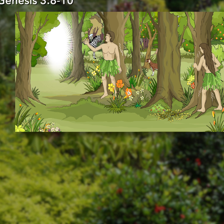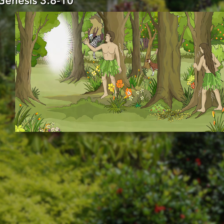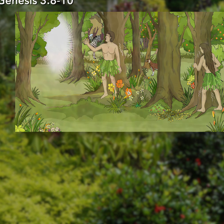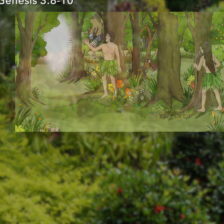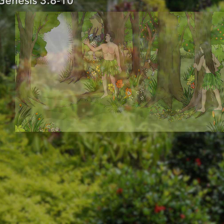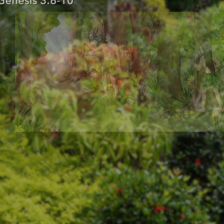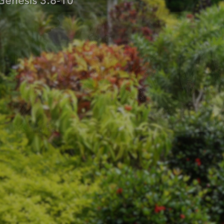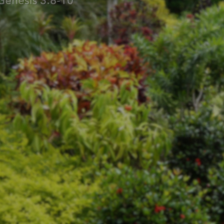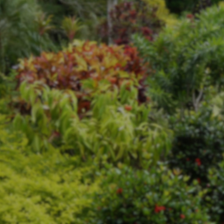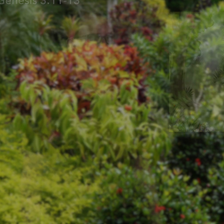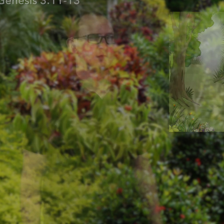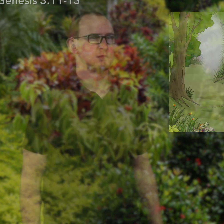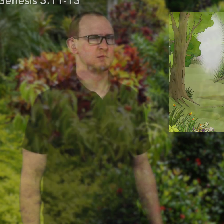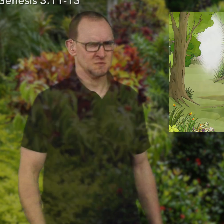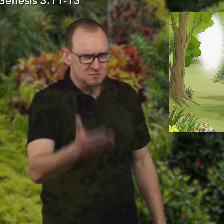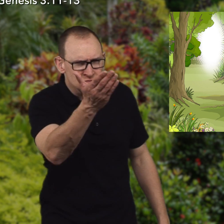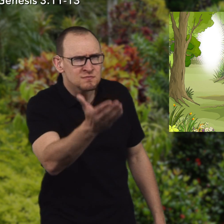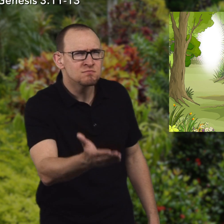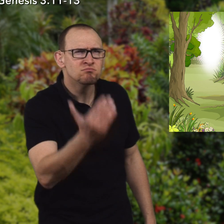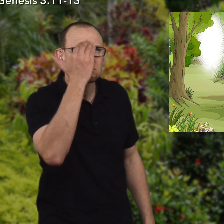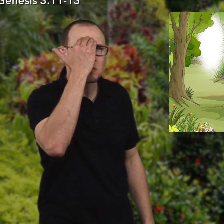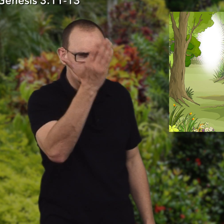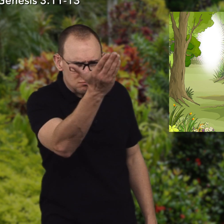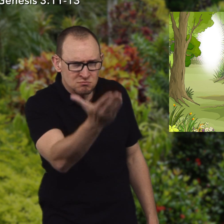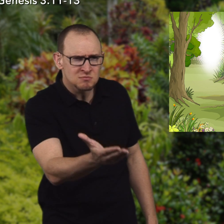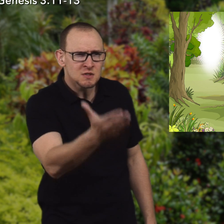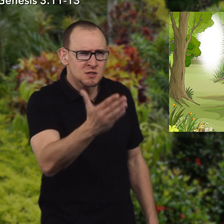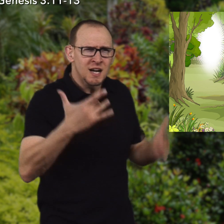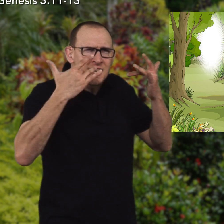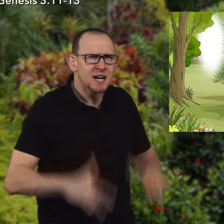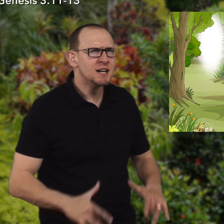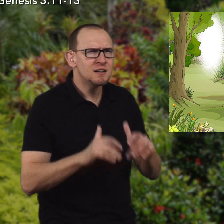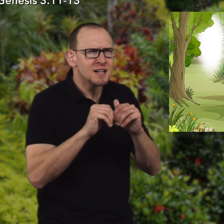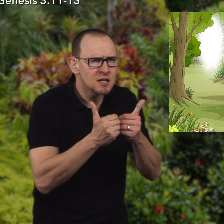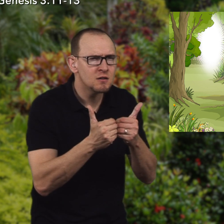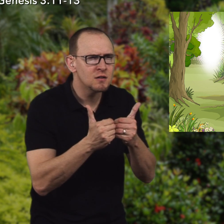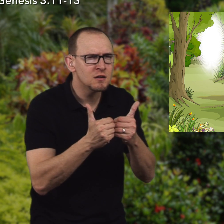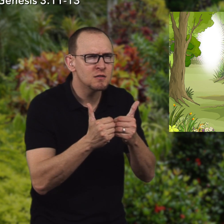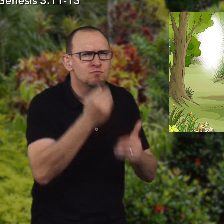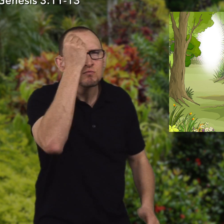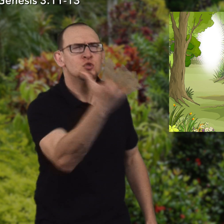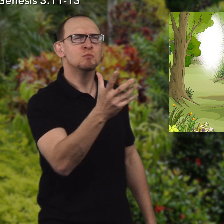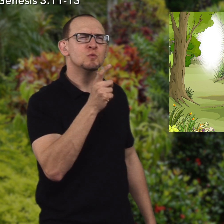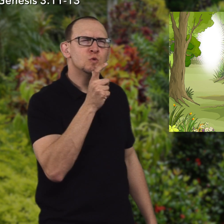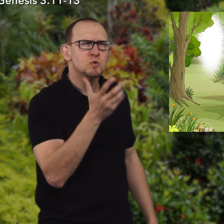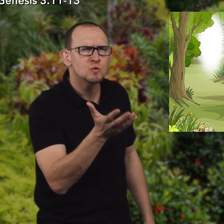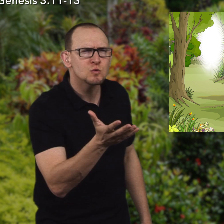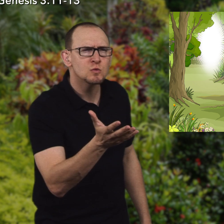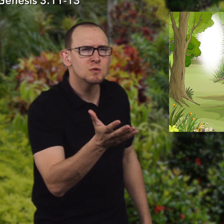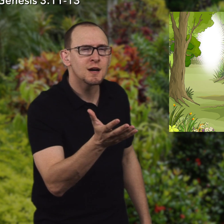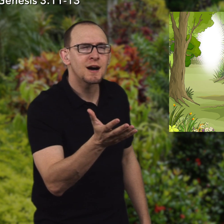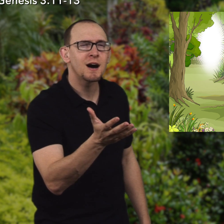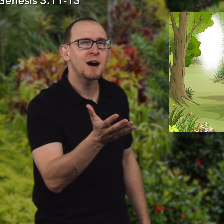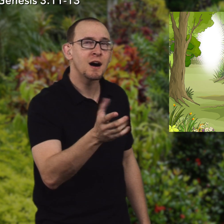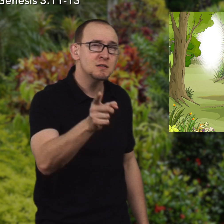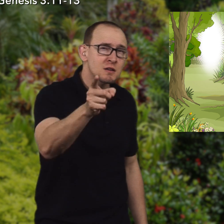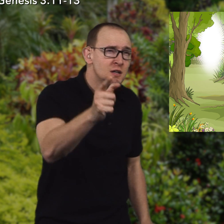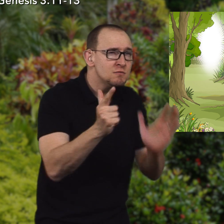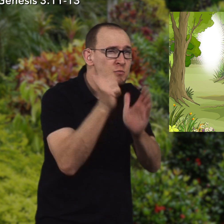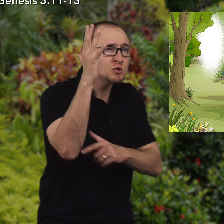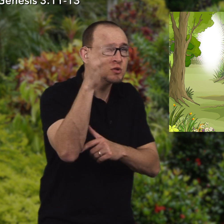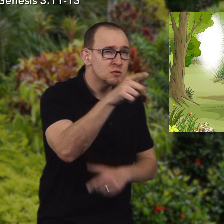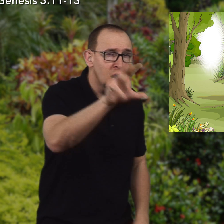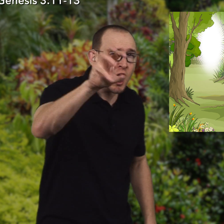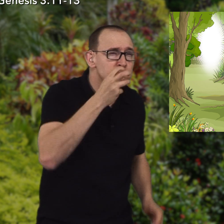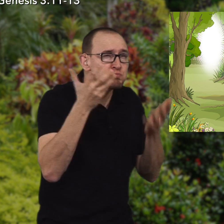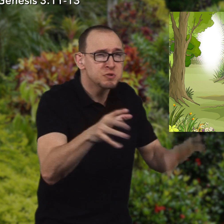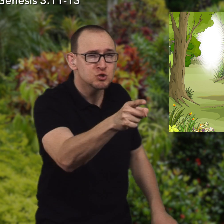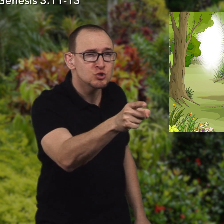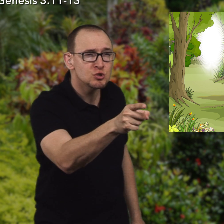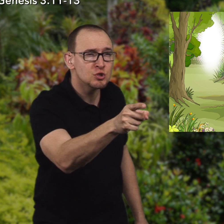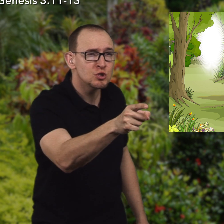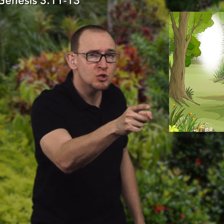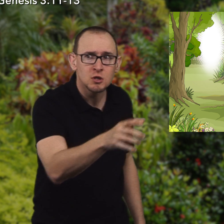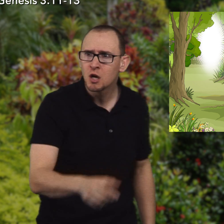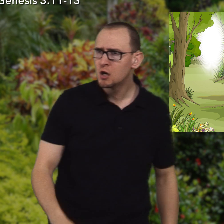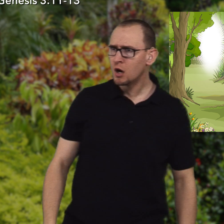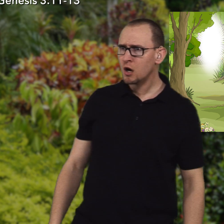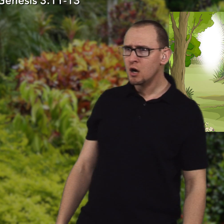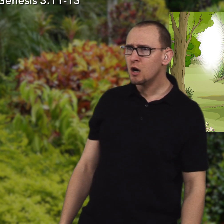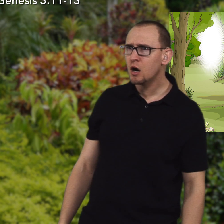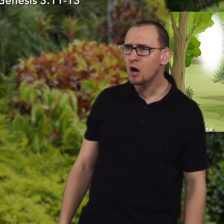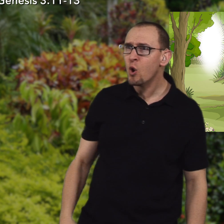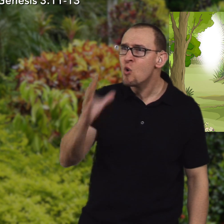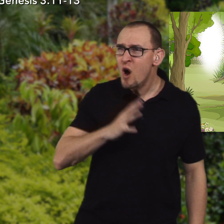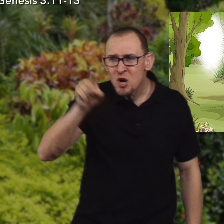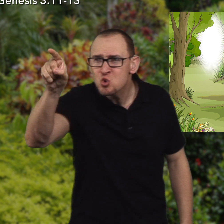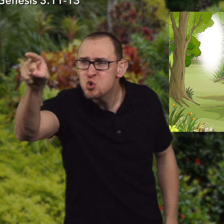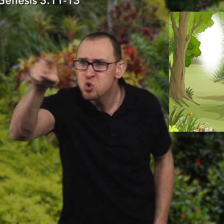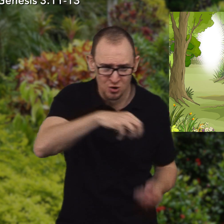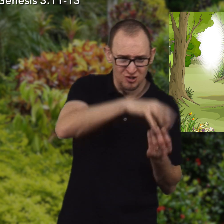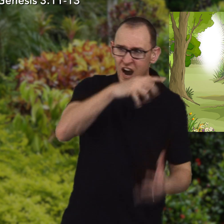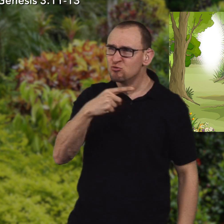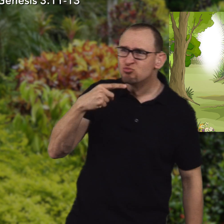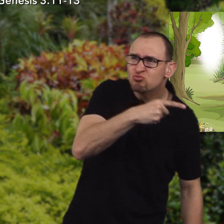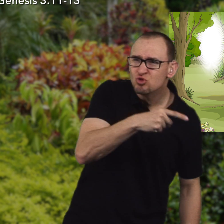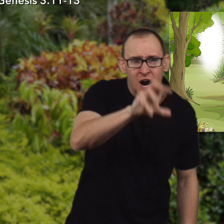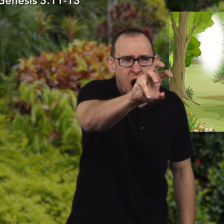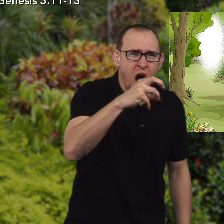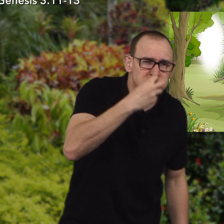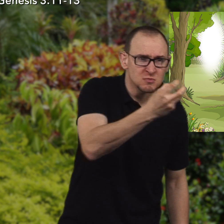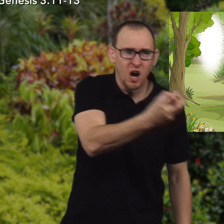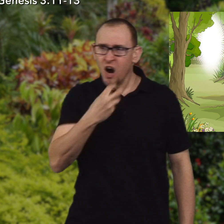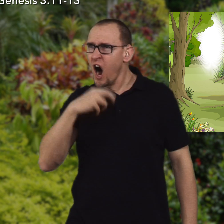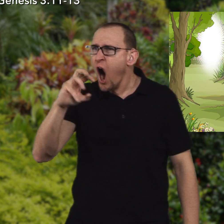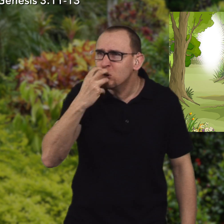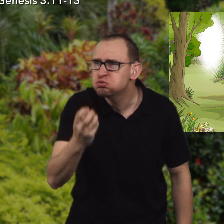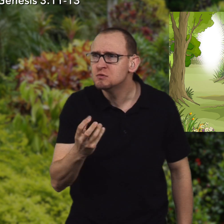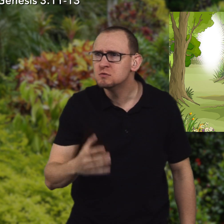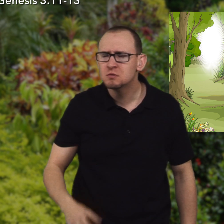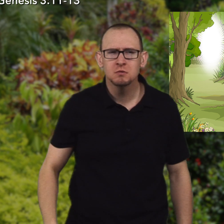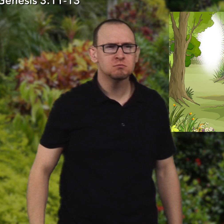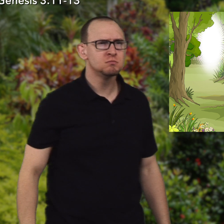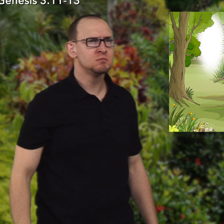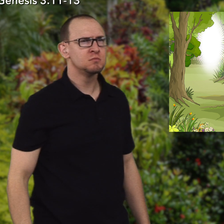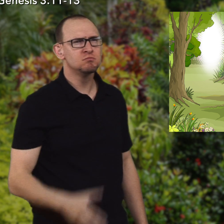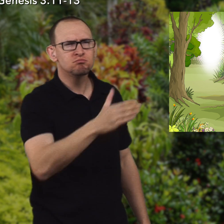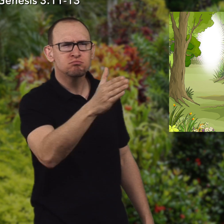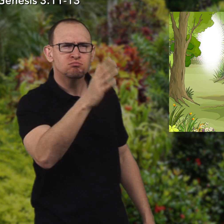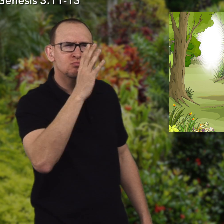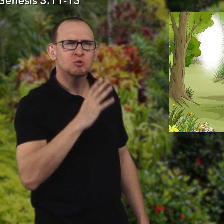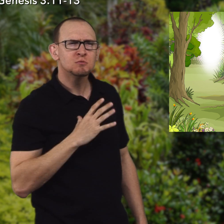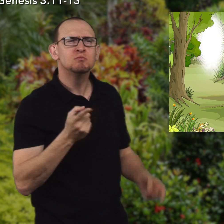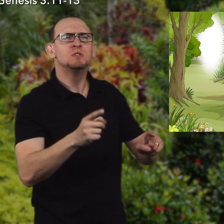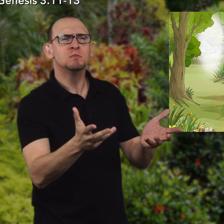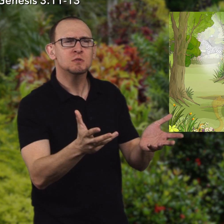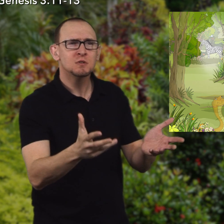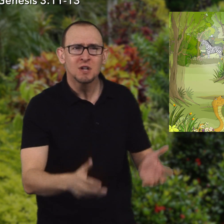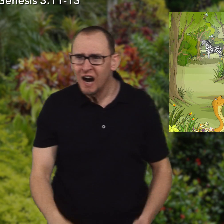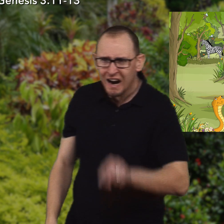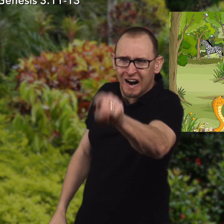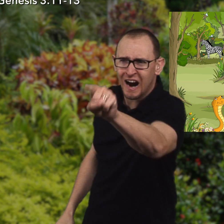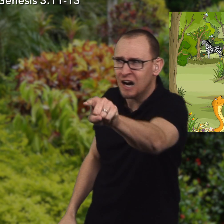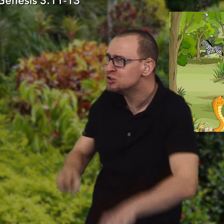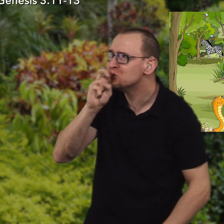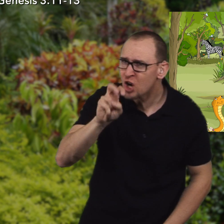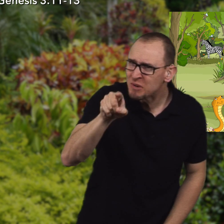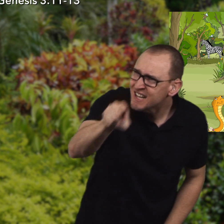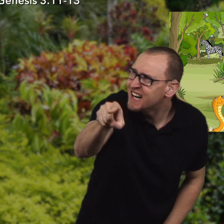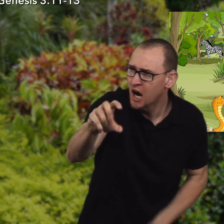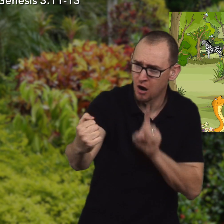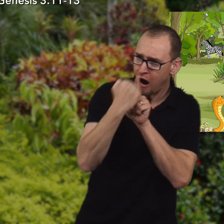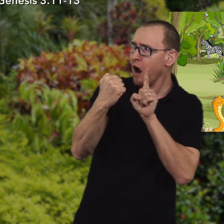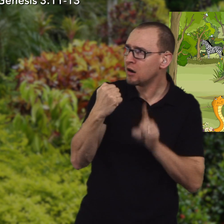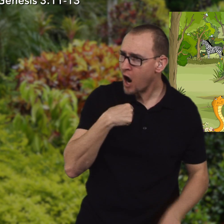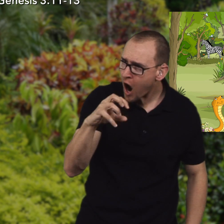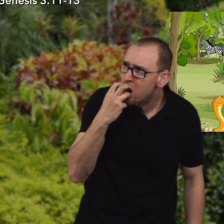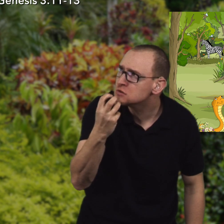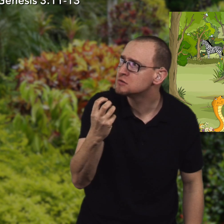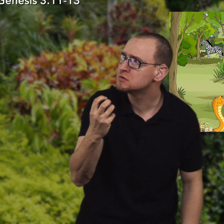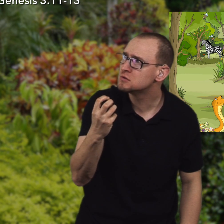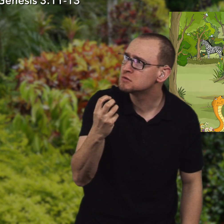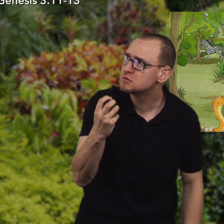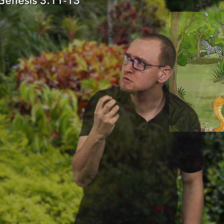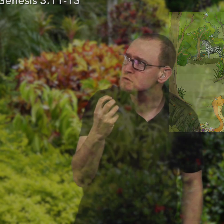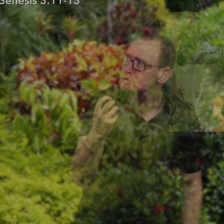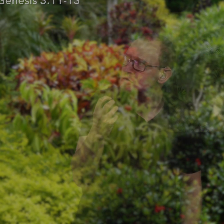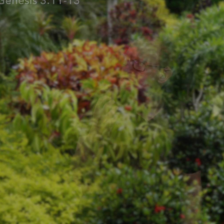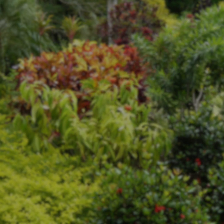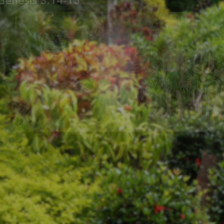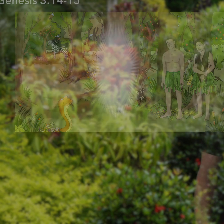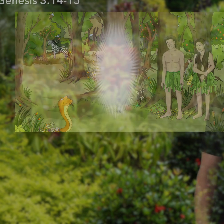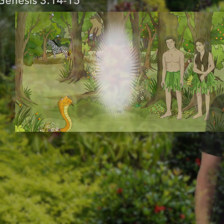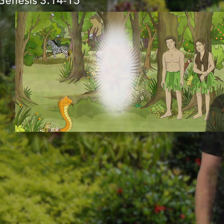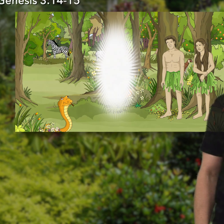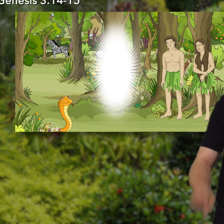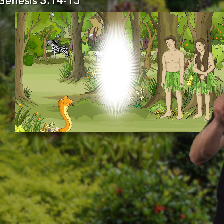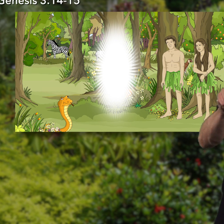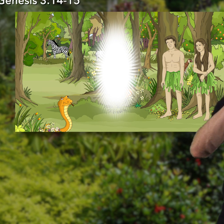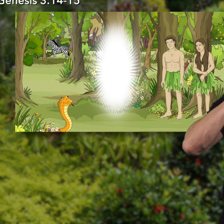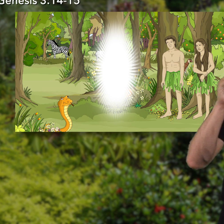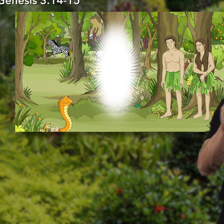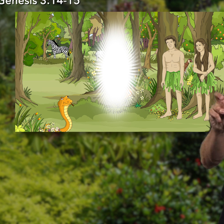“Who told you that you were naked?” asked the LORD God. “Have you eaten from the tree of which I commanded you not to eat?” And the man answered, “The woman whom You gave me, she gave me fruit from the tree, and I ate it.” Then the LORD God said to the woman, “What is this you have done?” “The serpent deceived me,” she replied, “and I ate.”